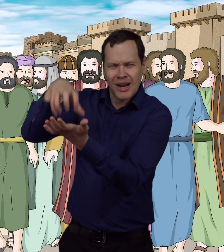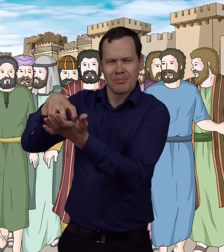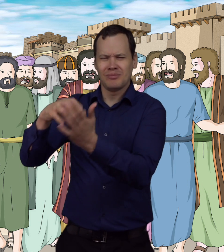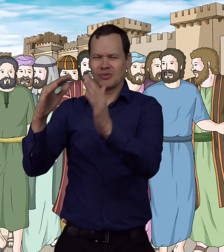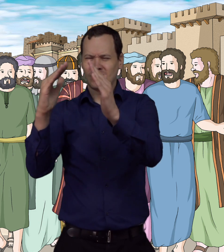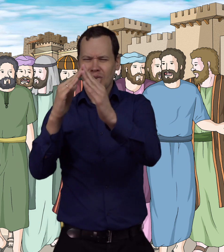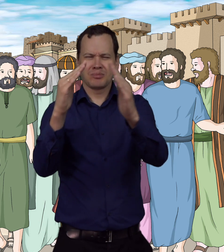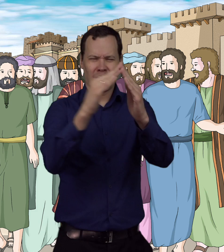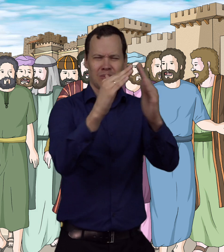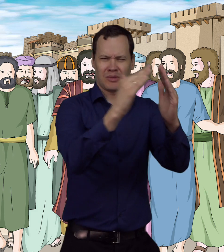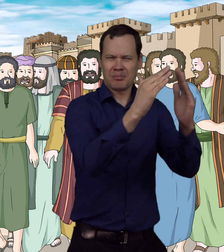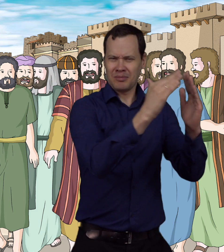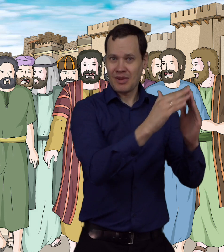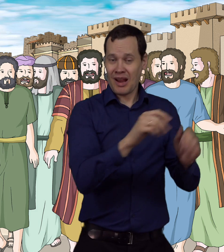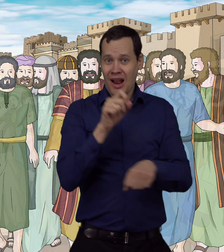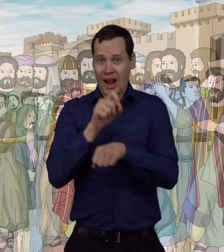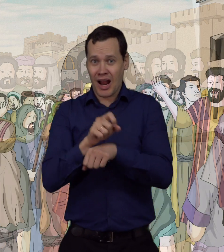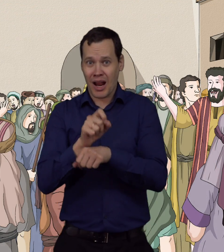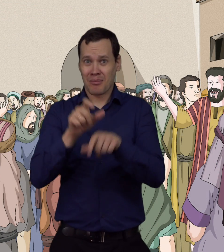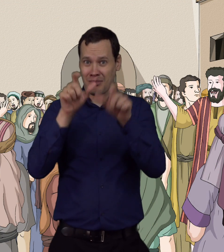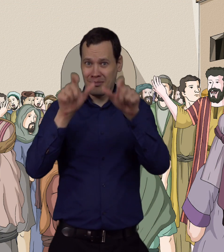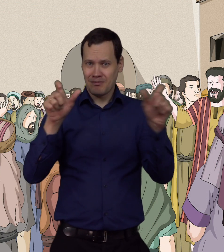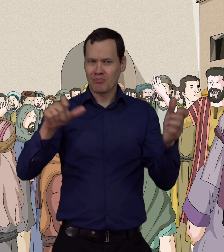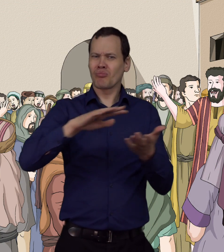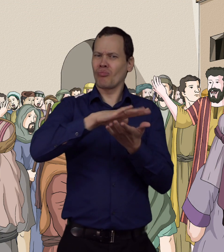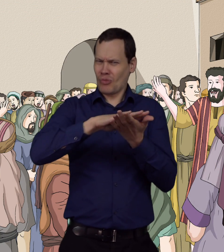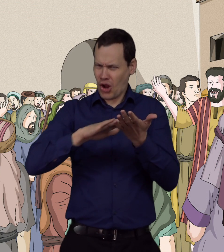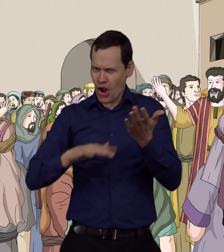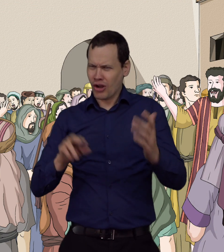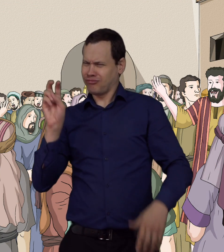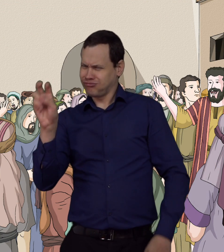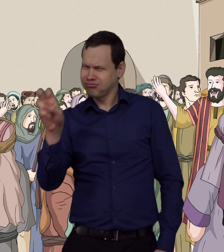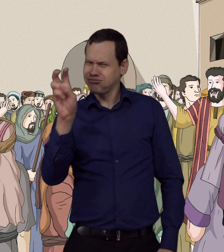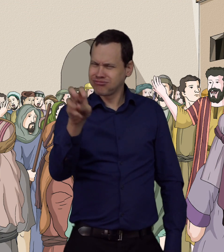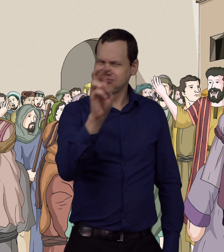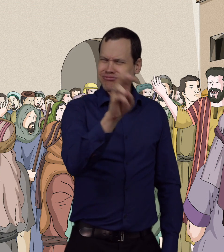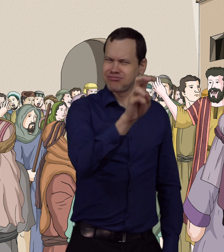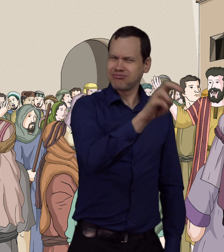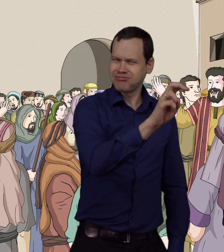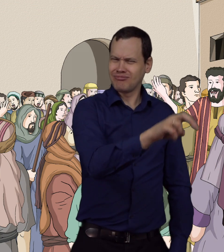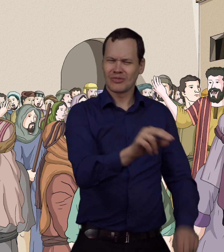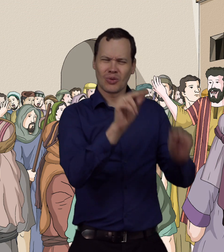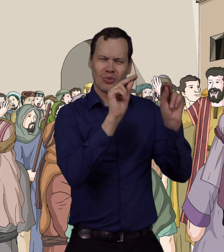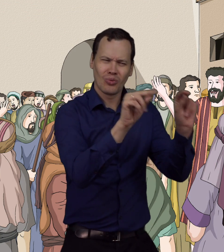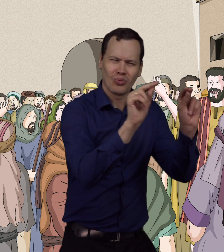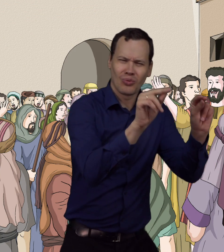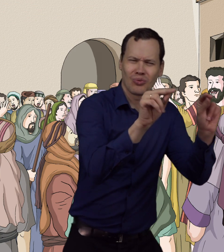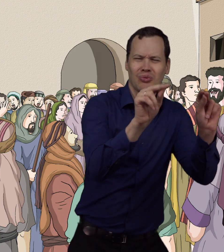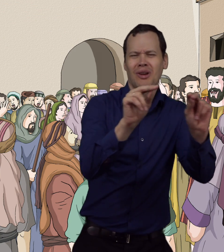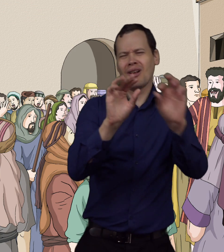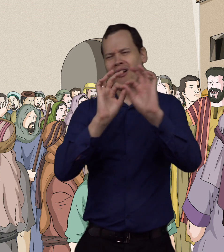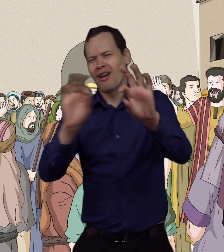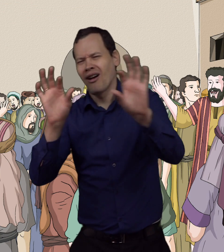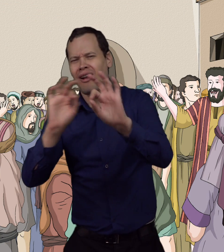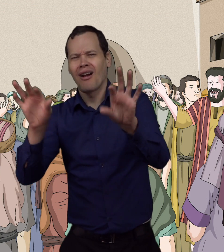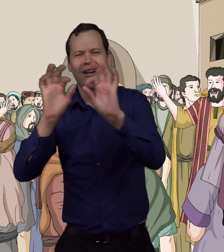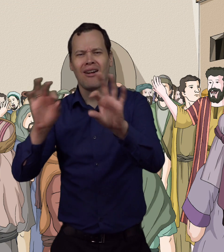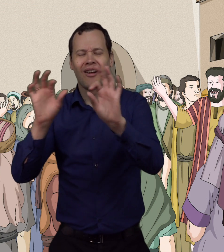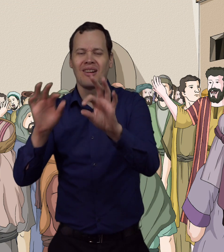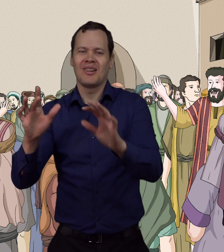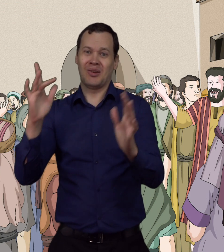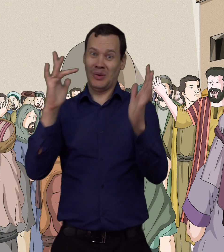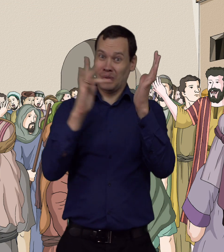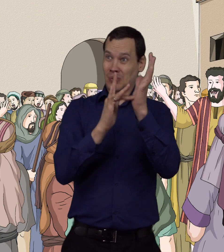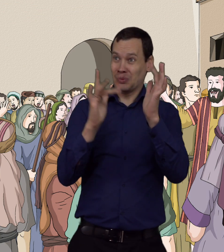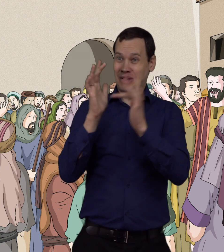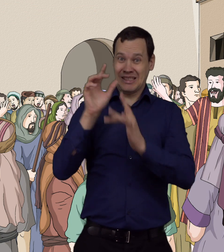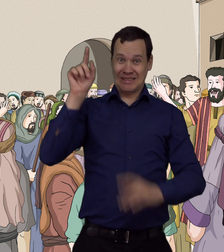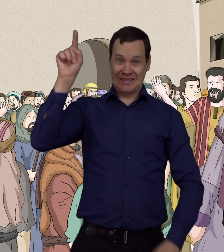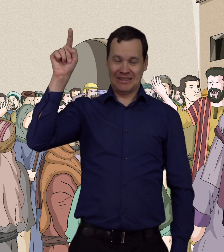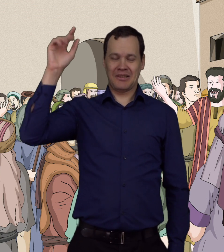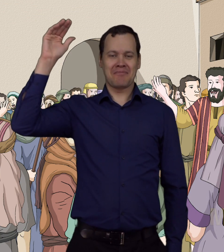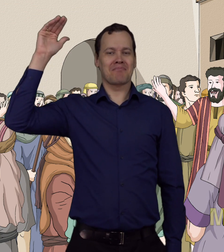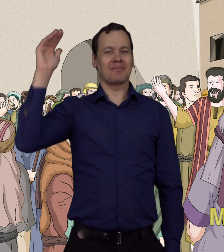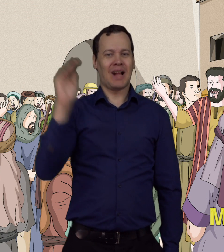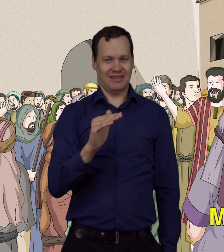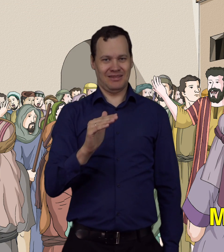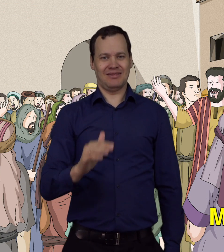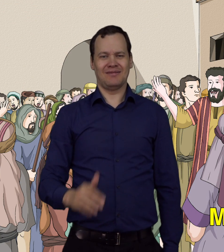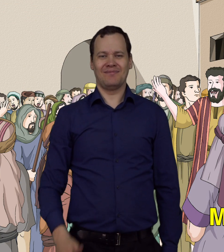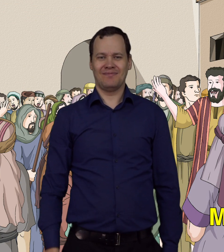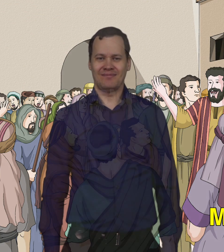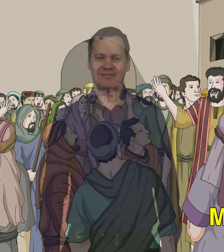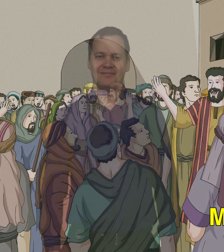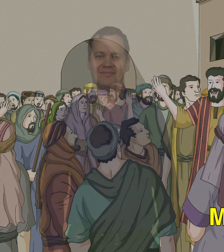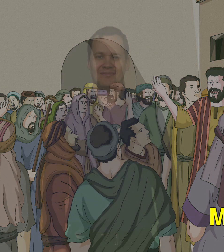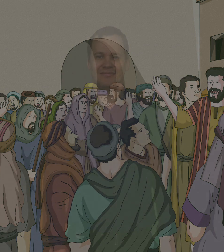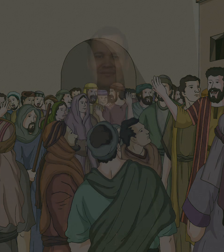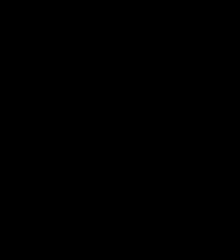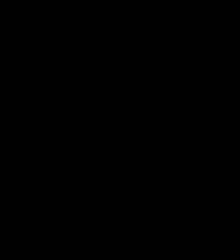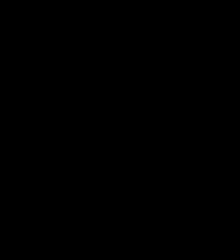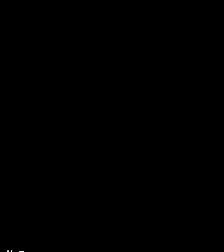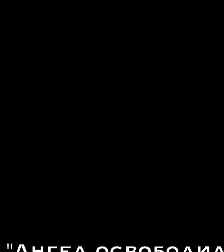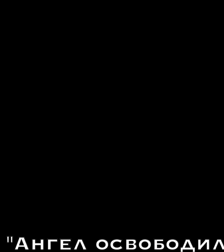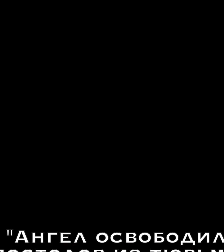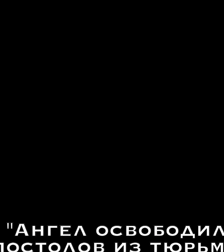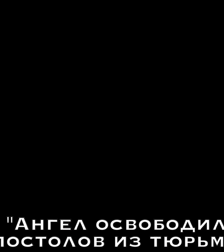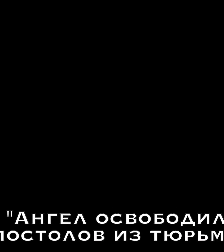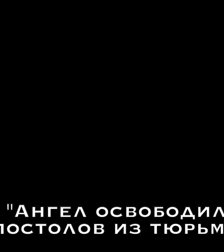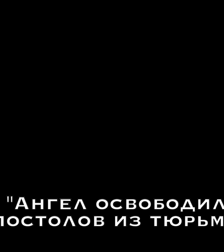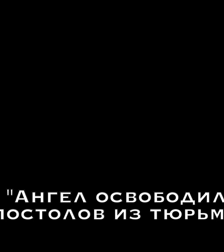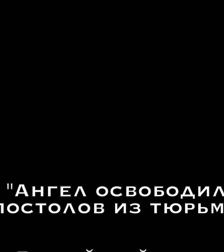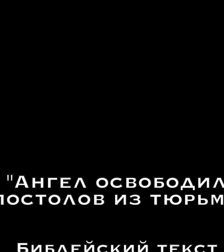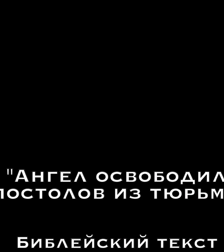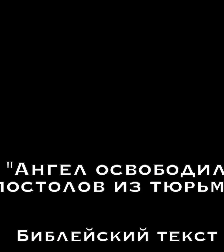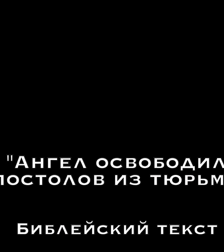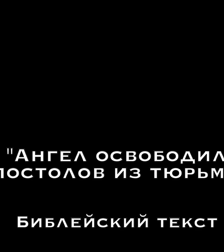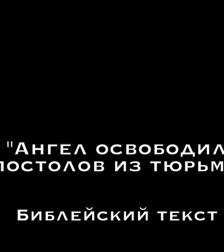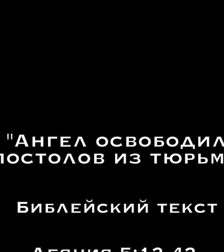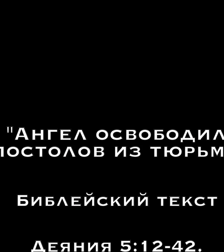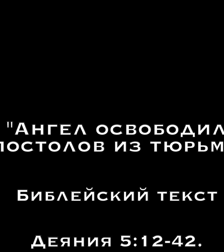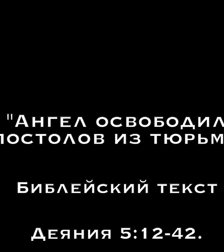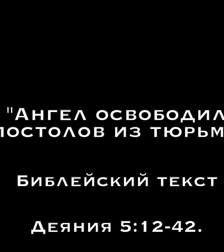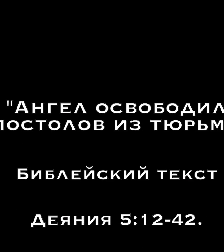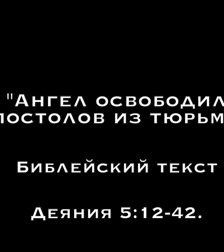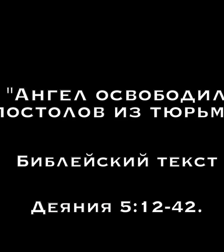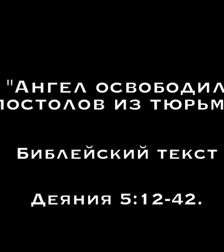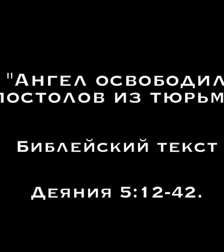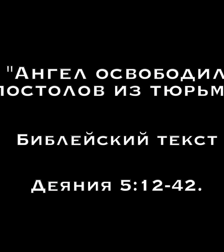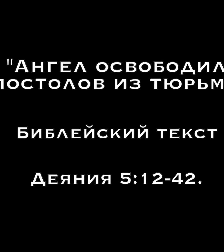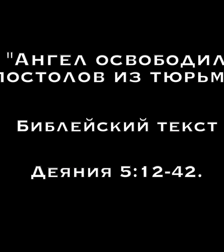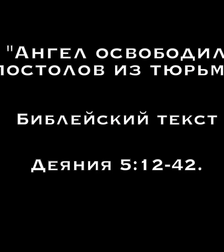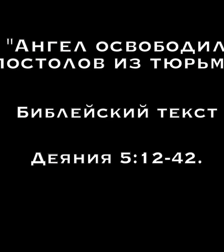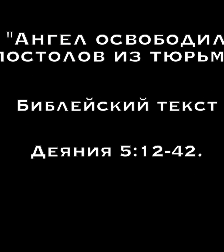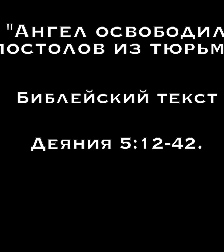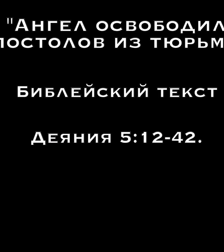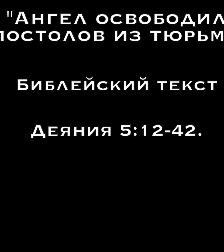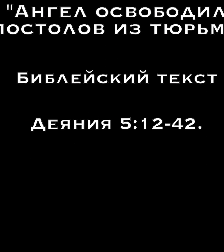Every day, in the temple courts and from house to house, they did not stop teaching and proclaiming the good news that Jesus is the Christ.